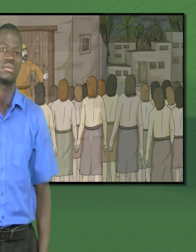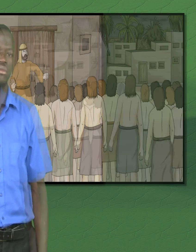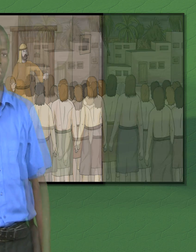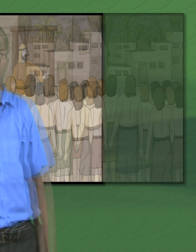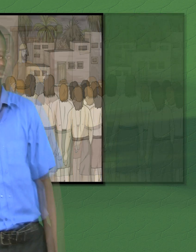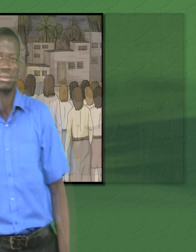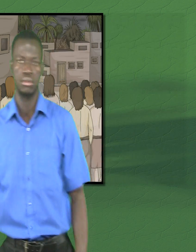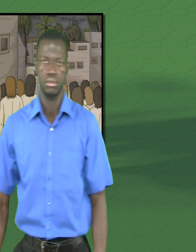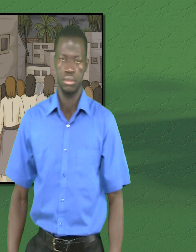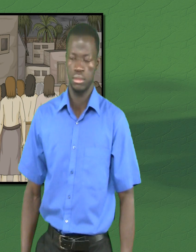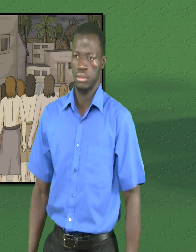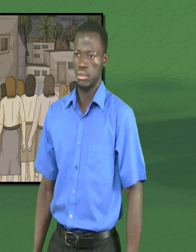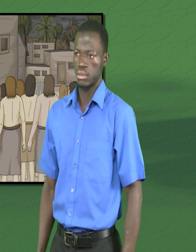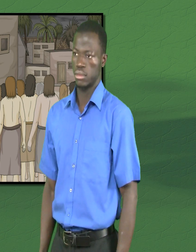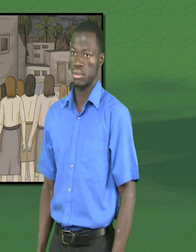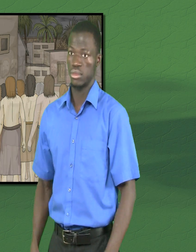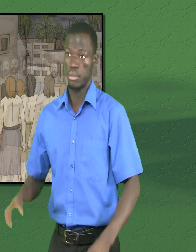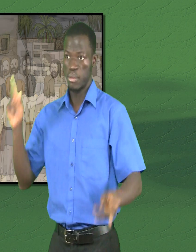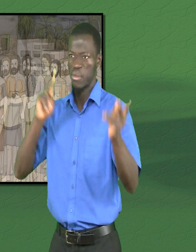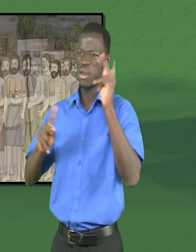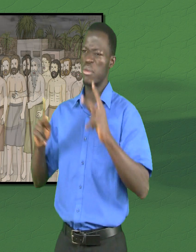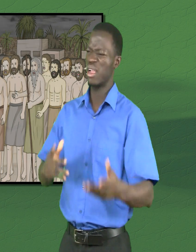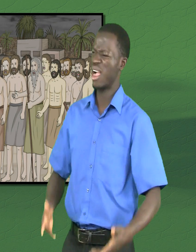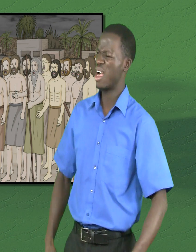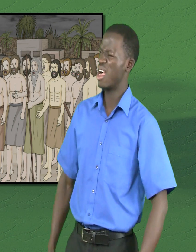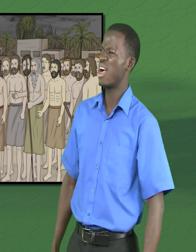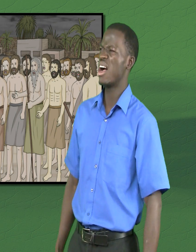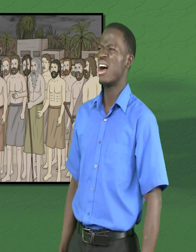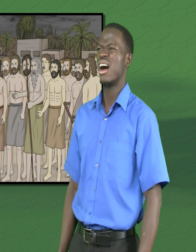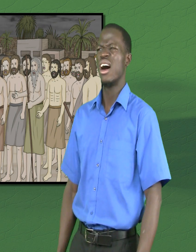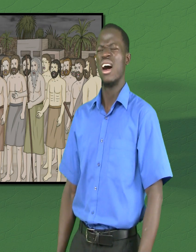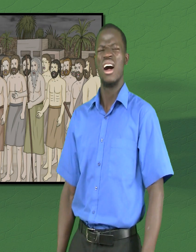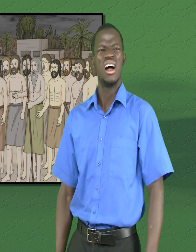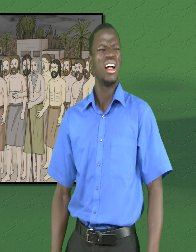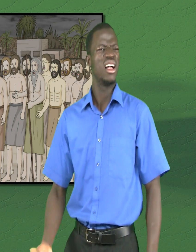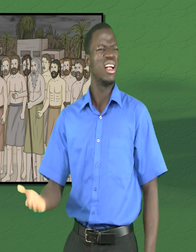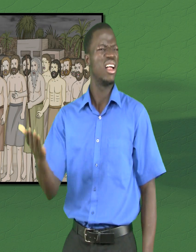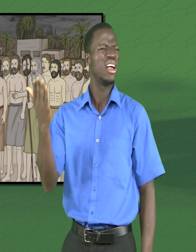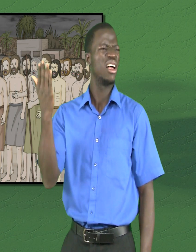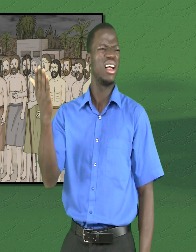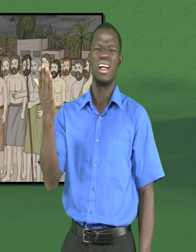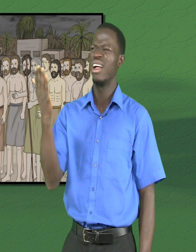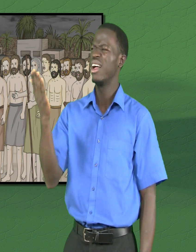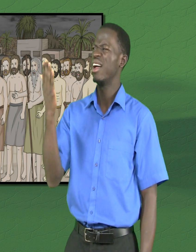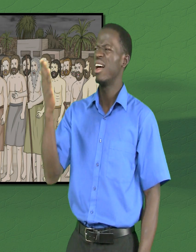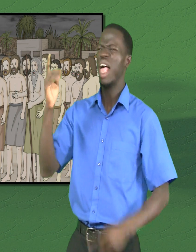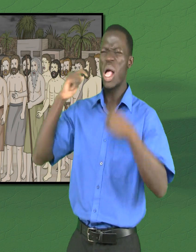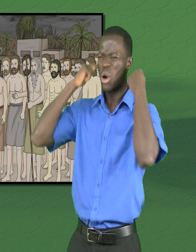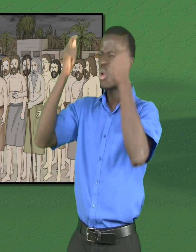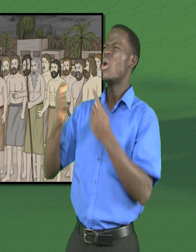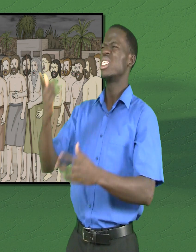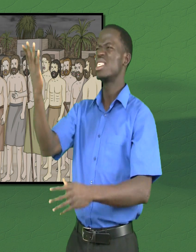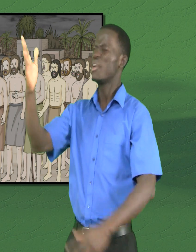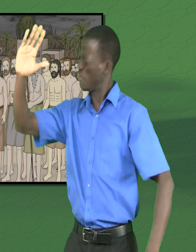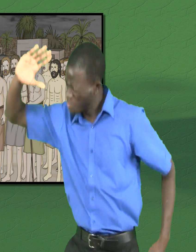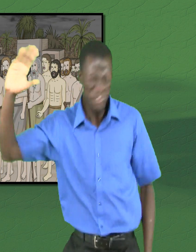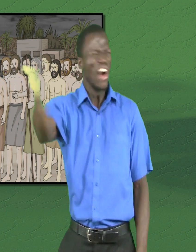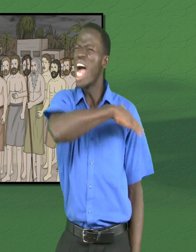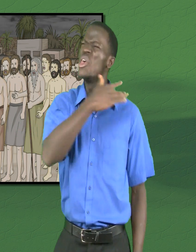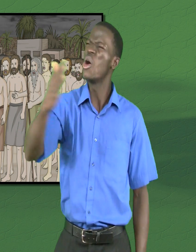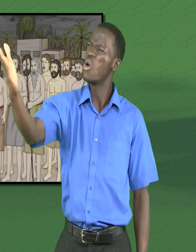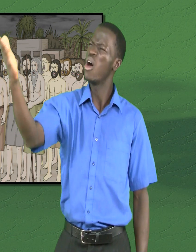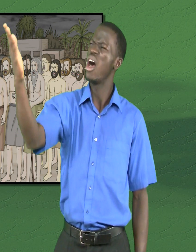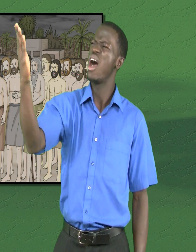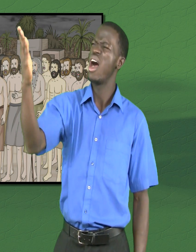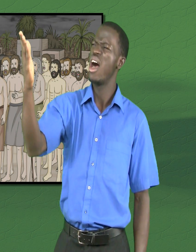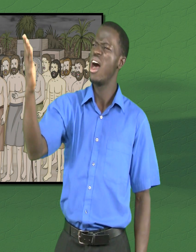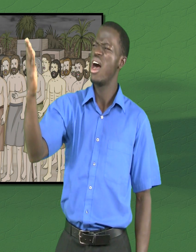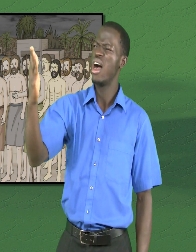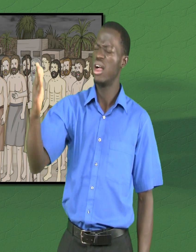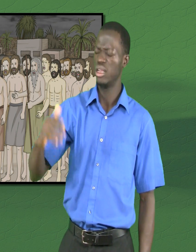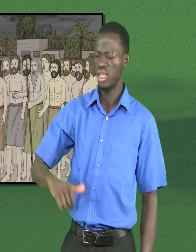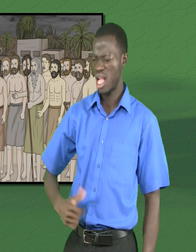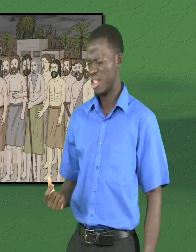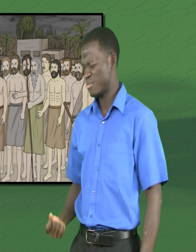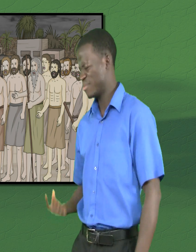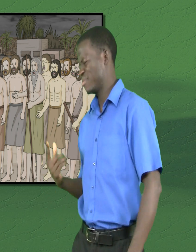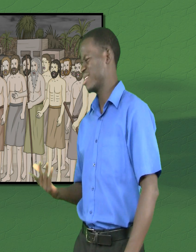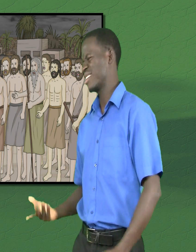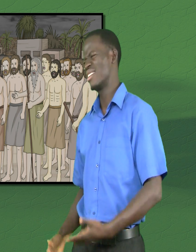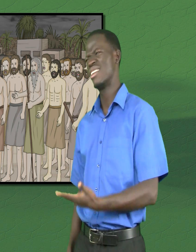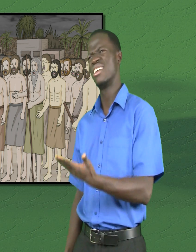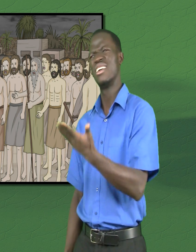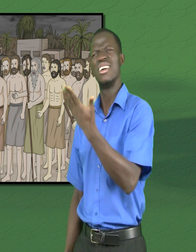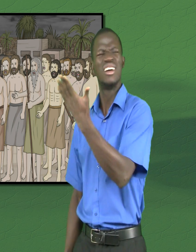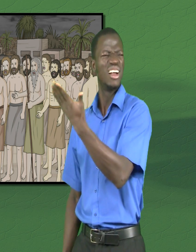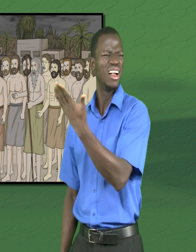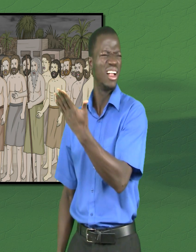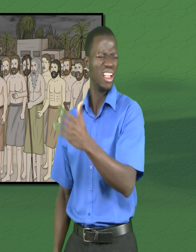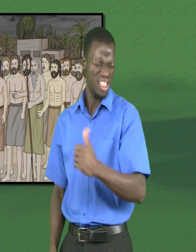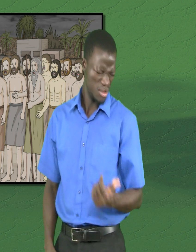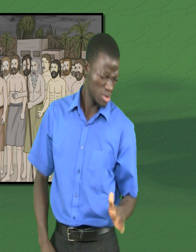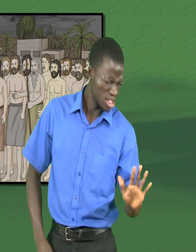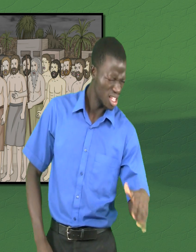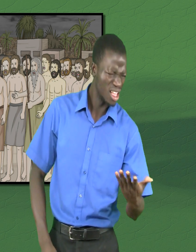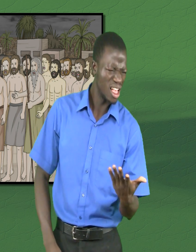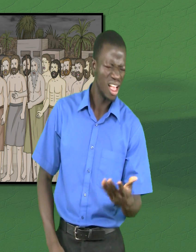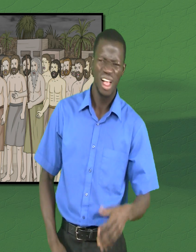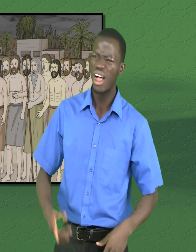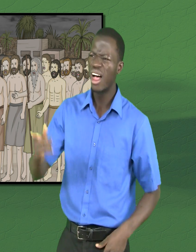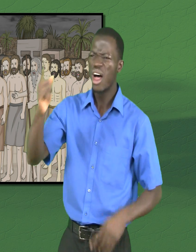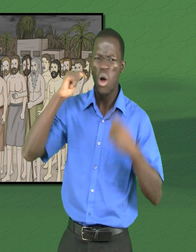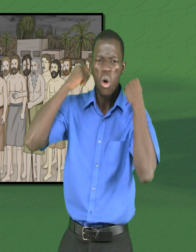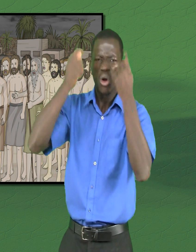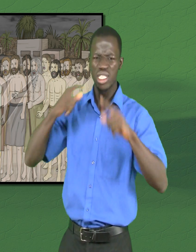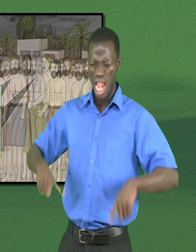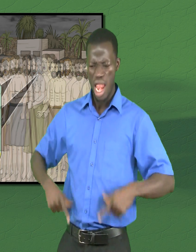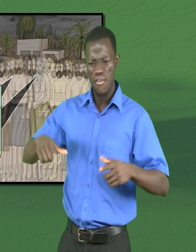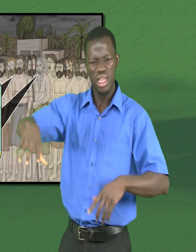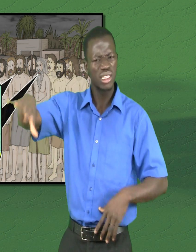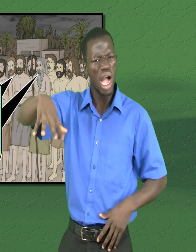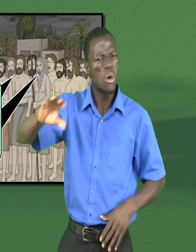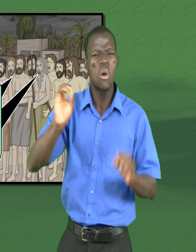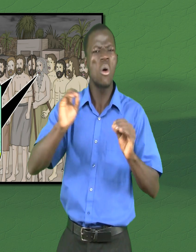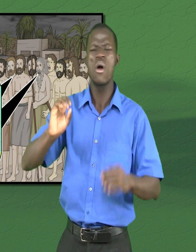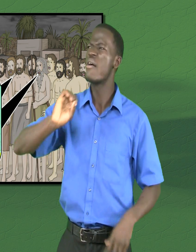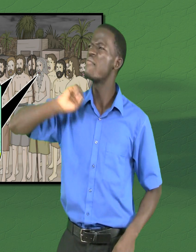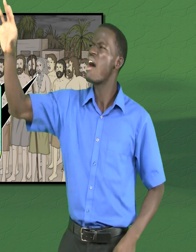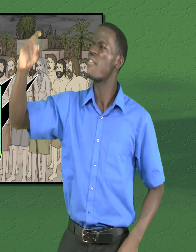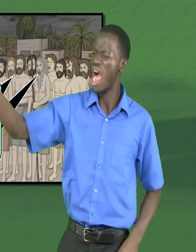“Get out of the way!” they replied.